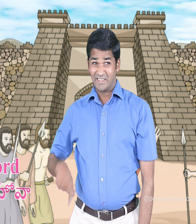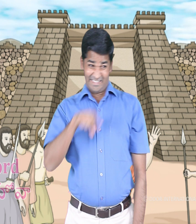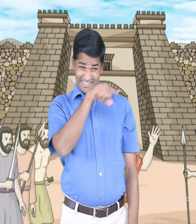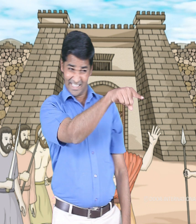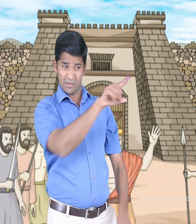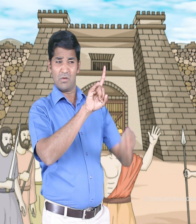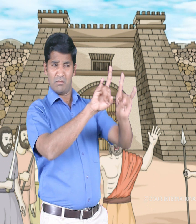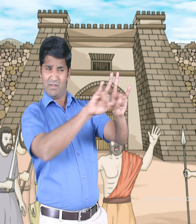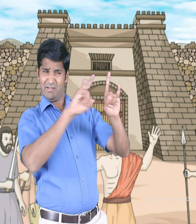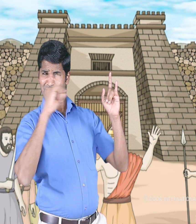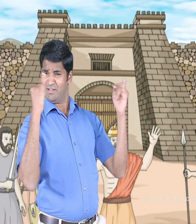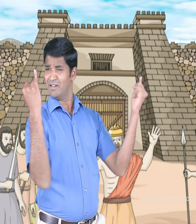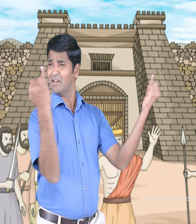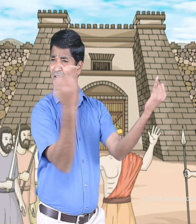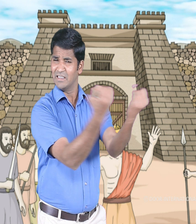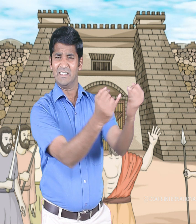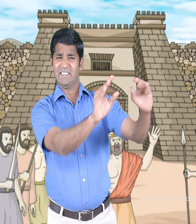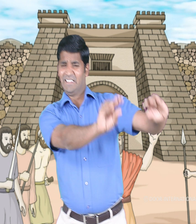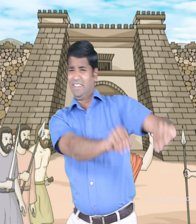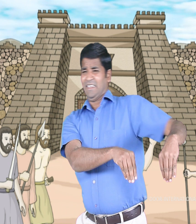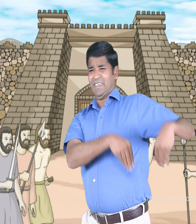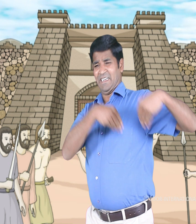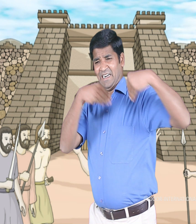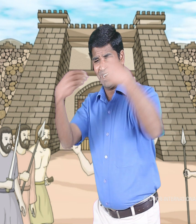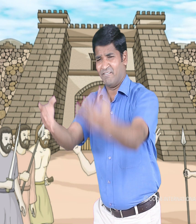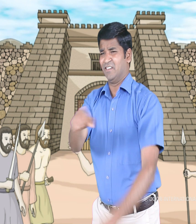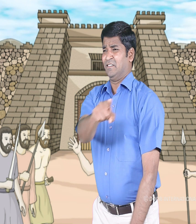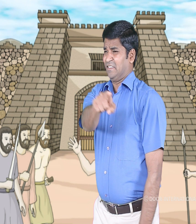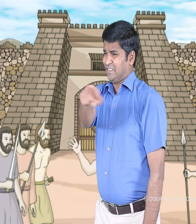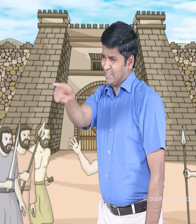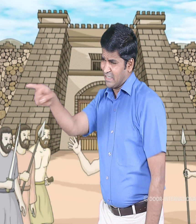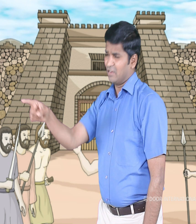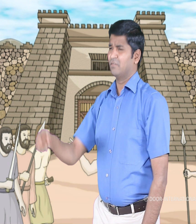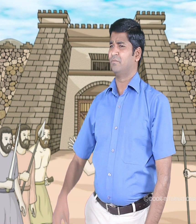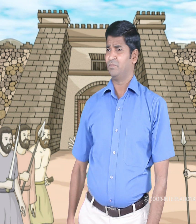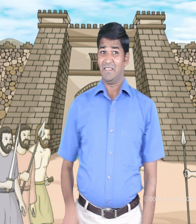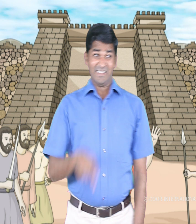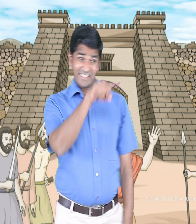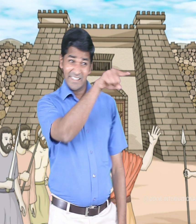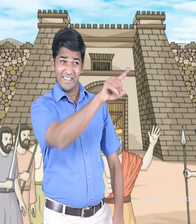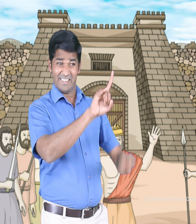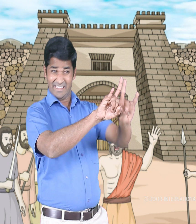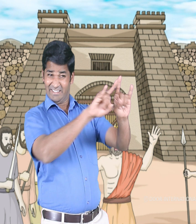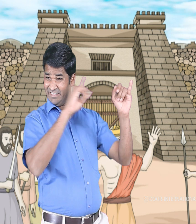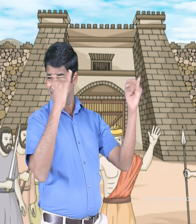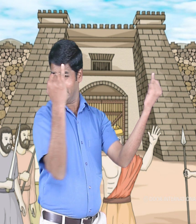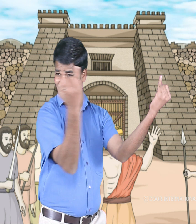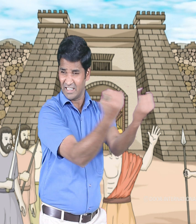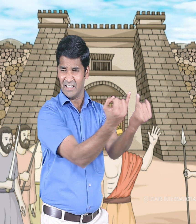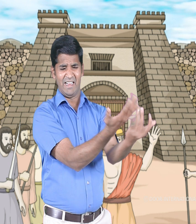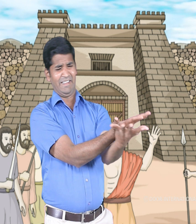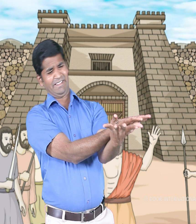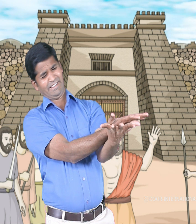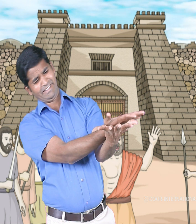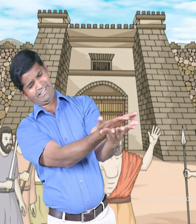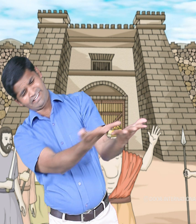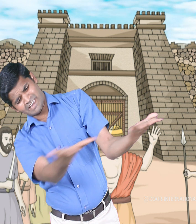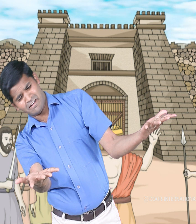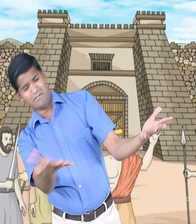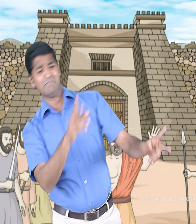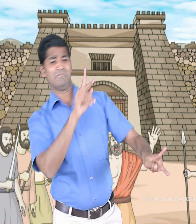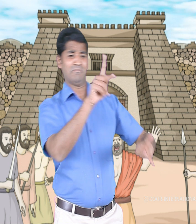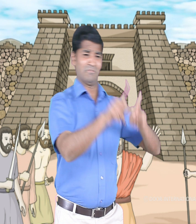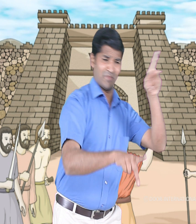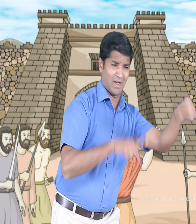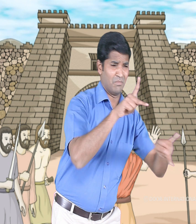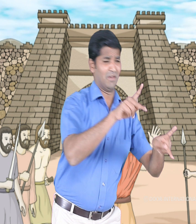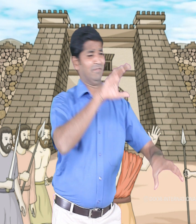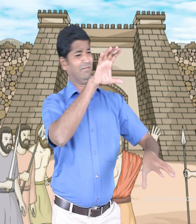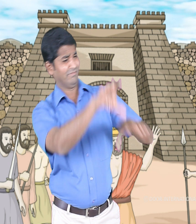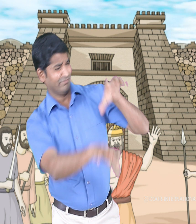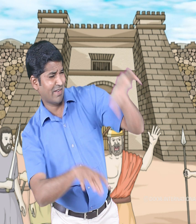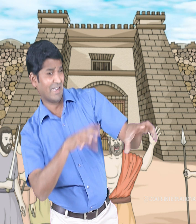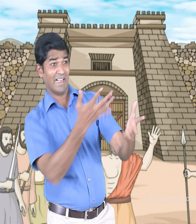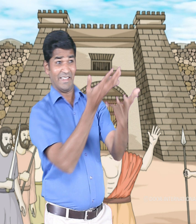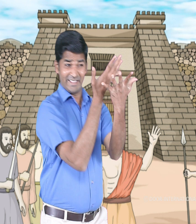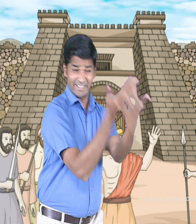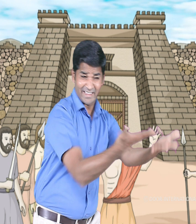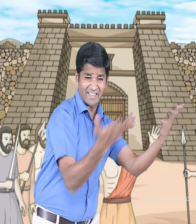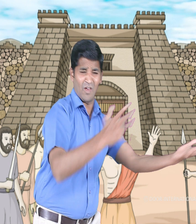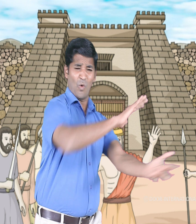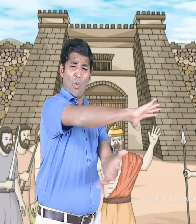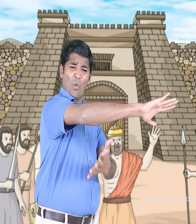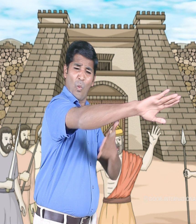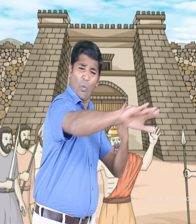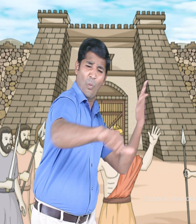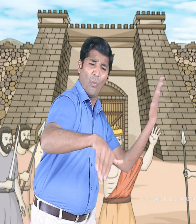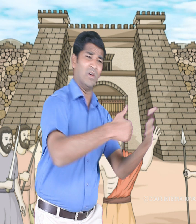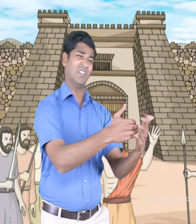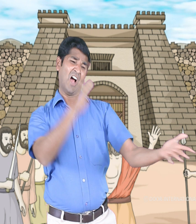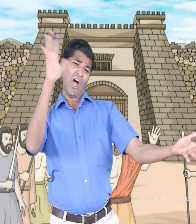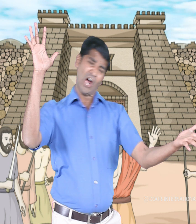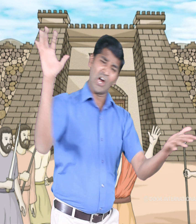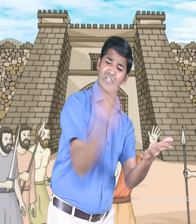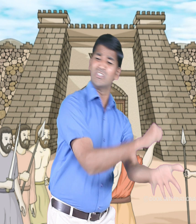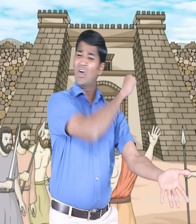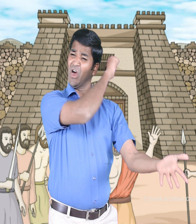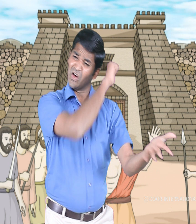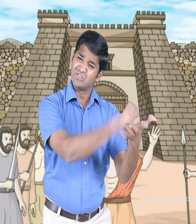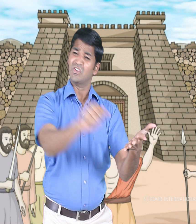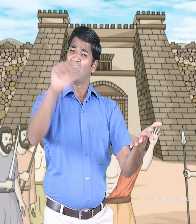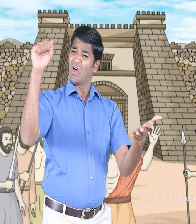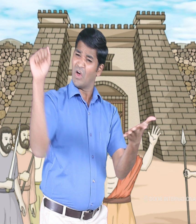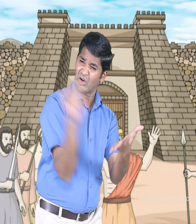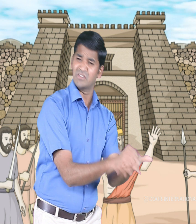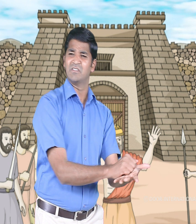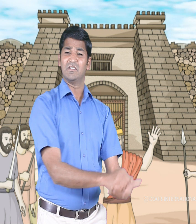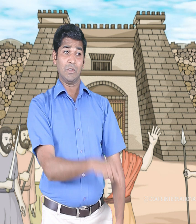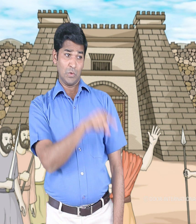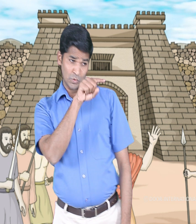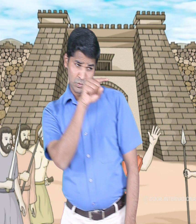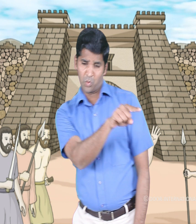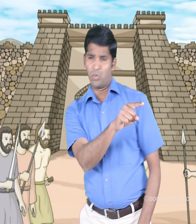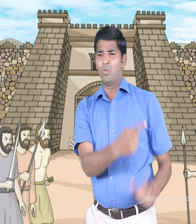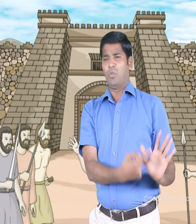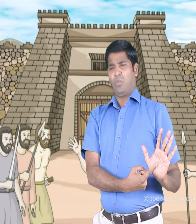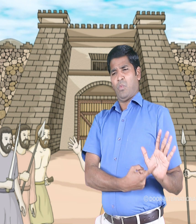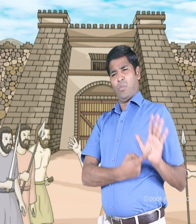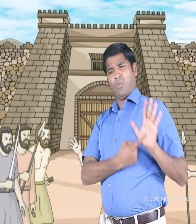For the LORD has given you the city!